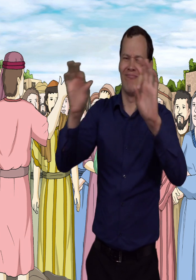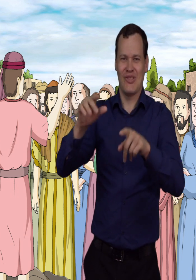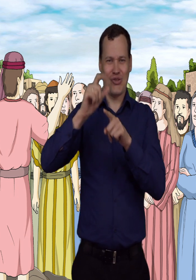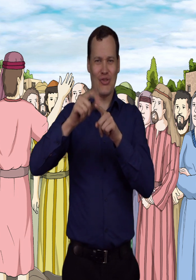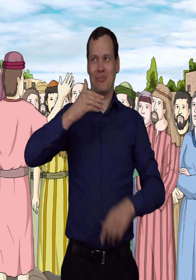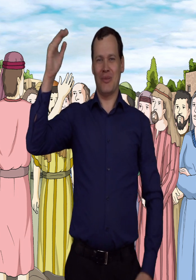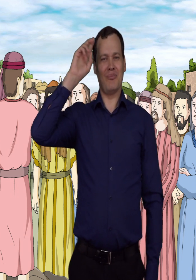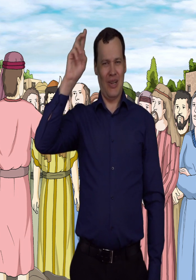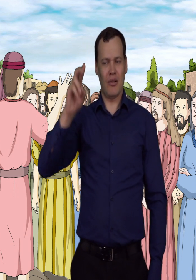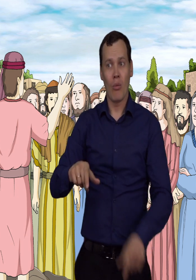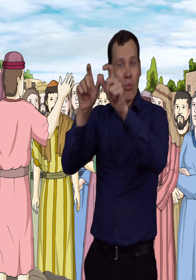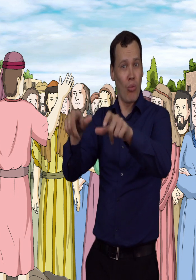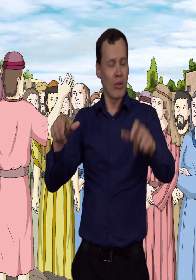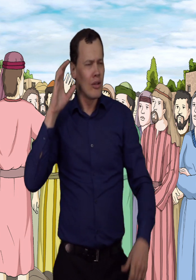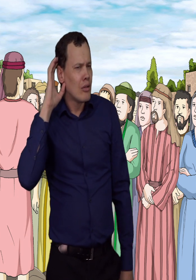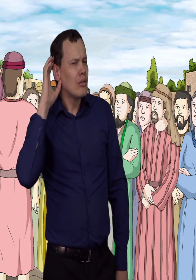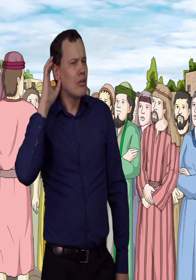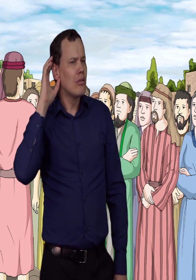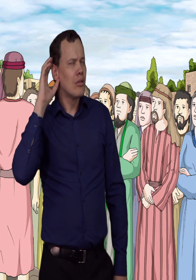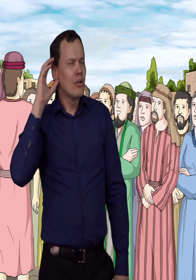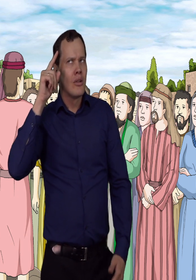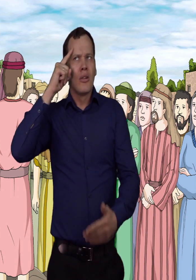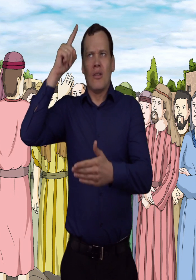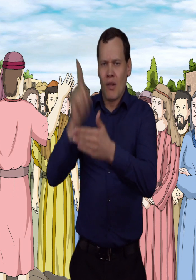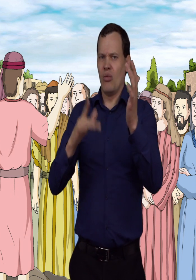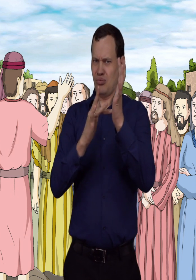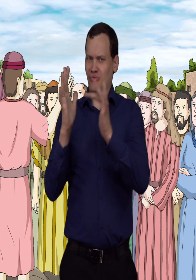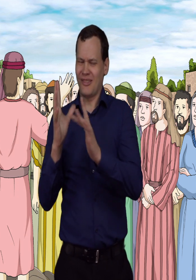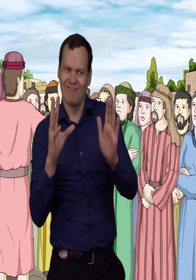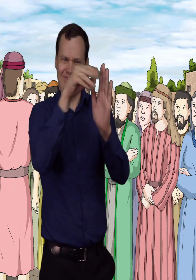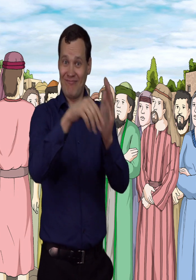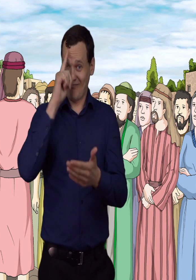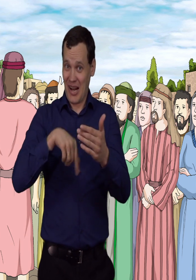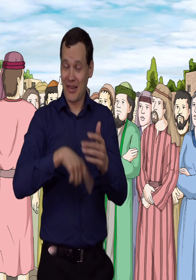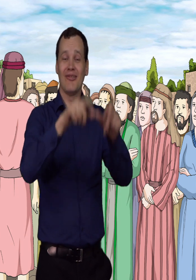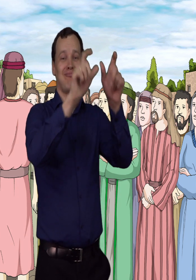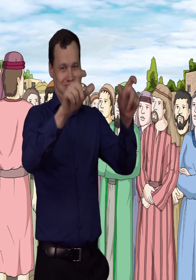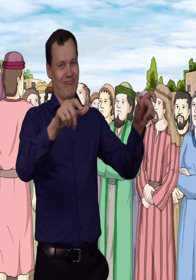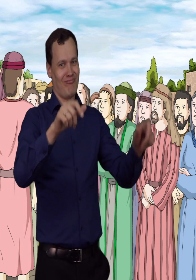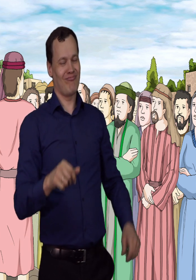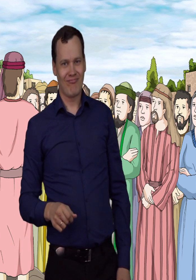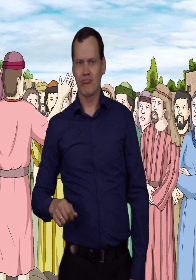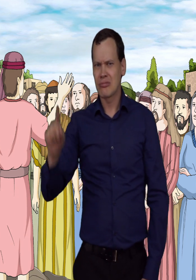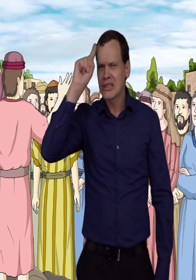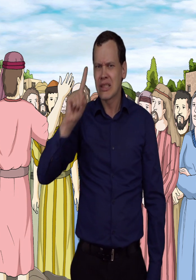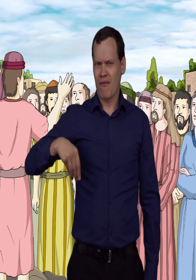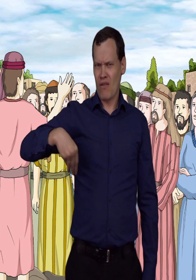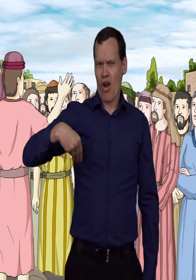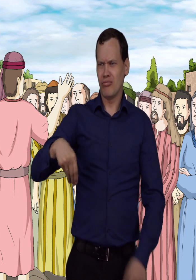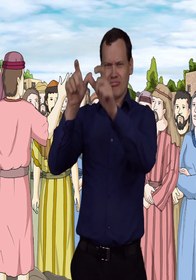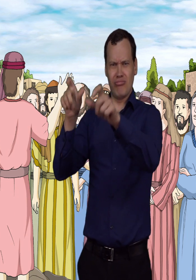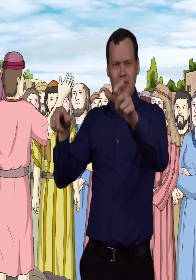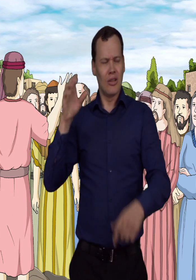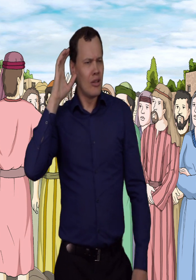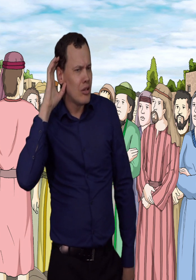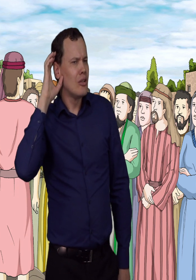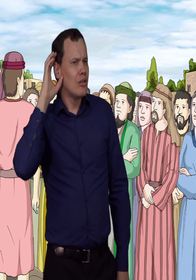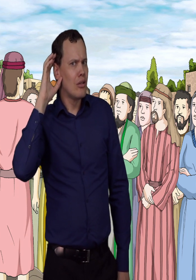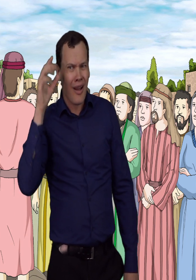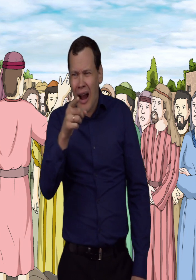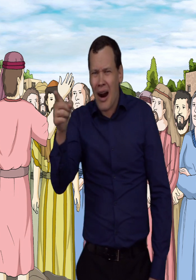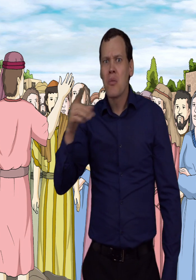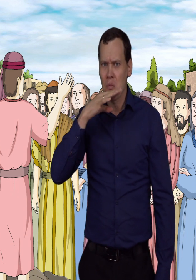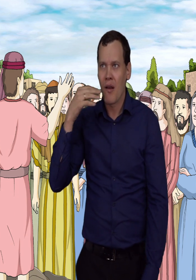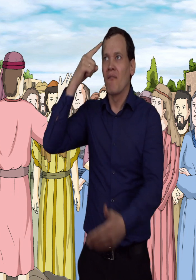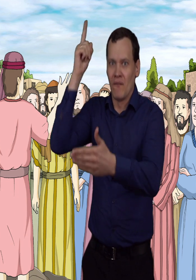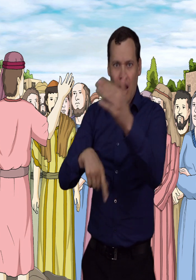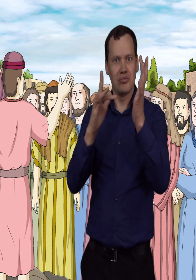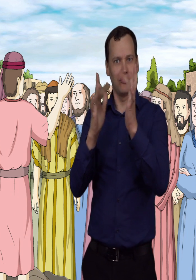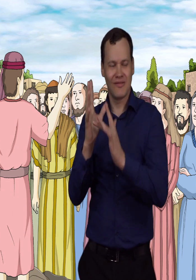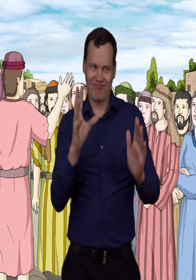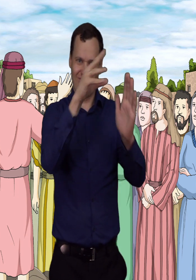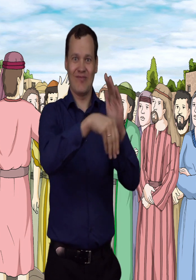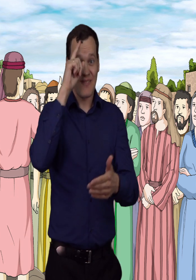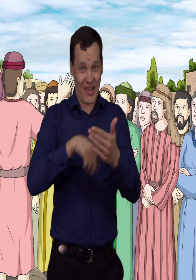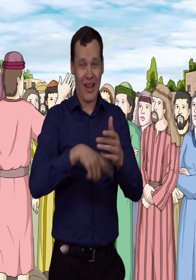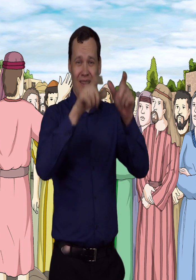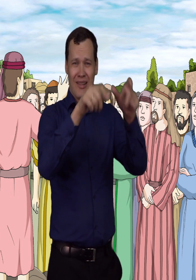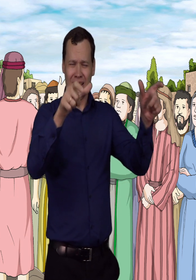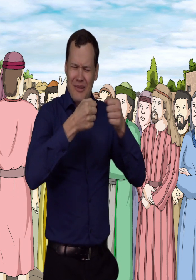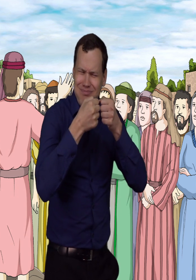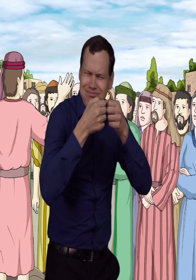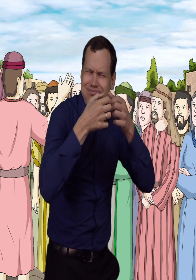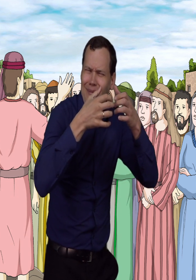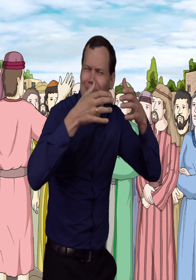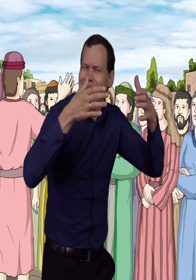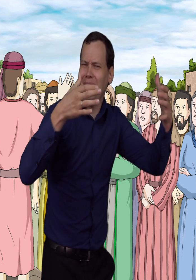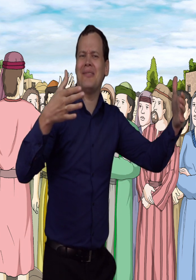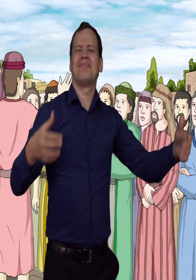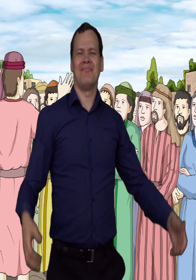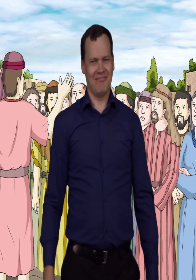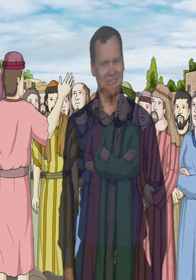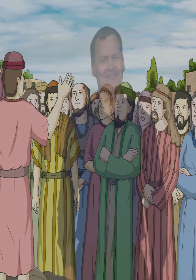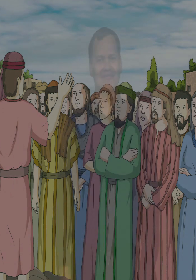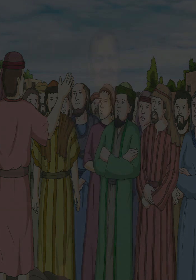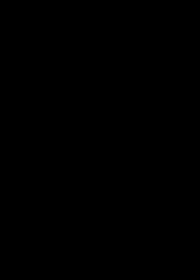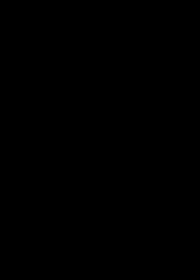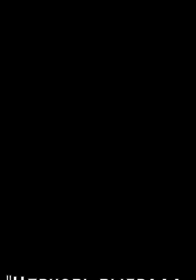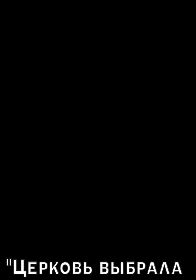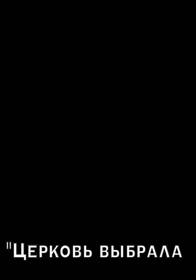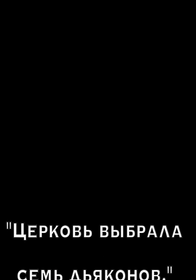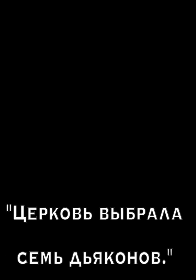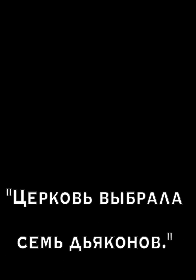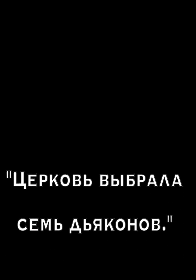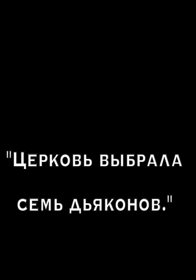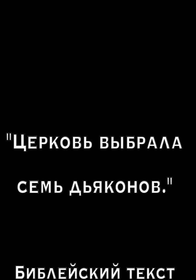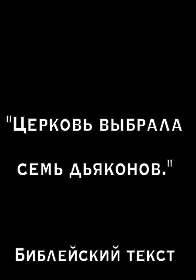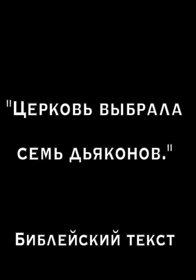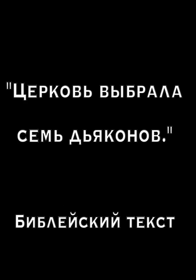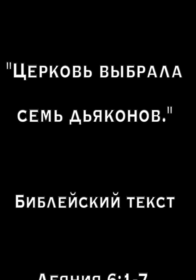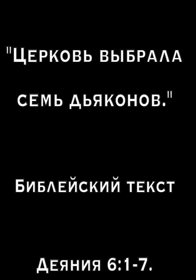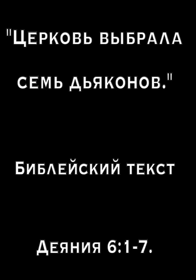The number of disciples in Jerusalem grew rapidly, and a great number of priests became obedient to the faith.